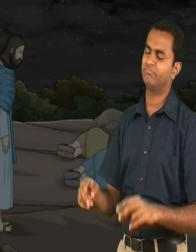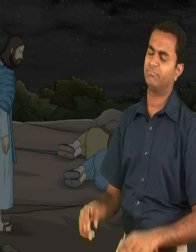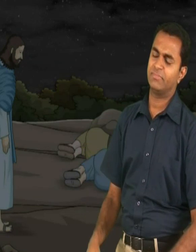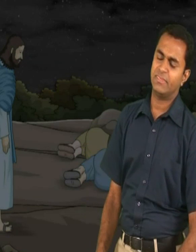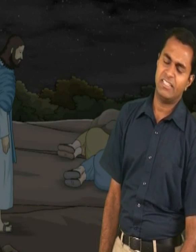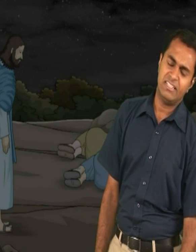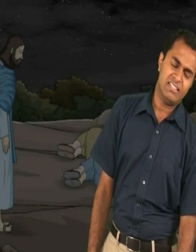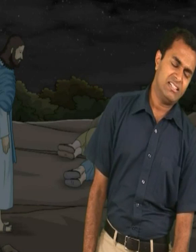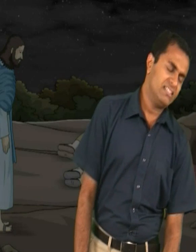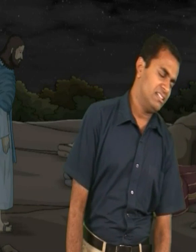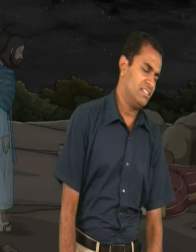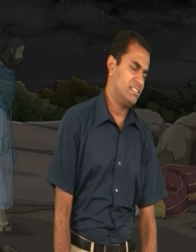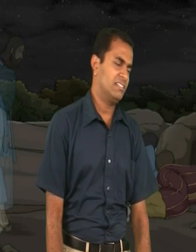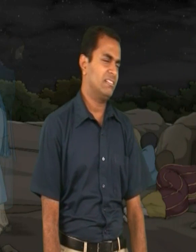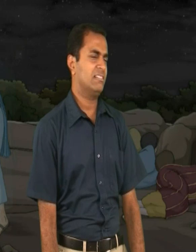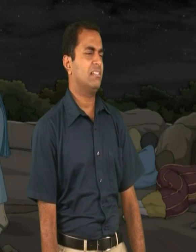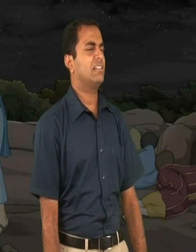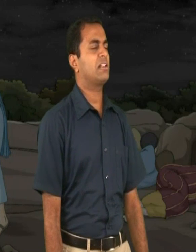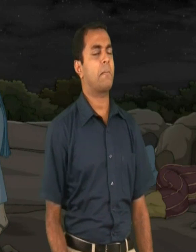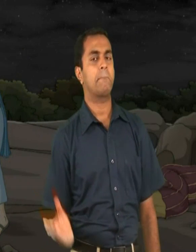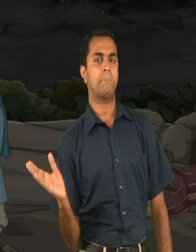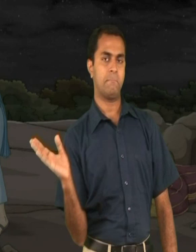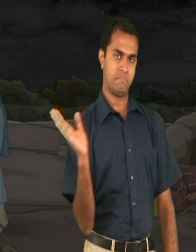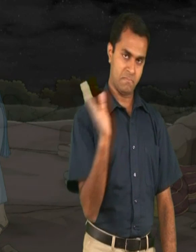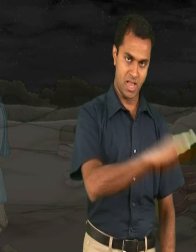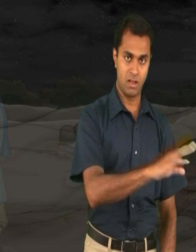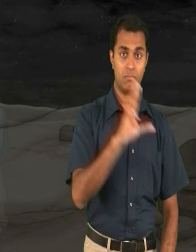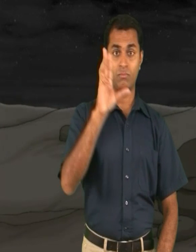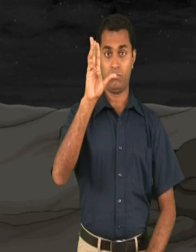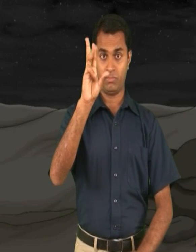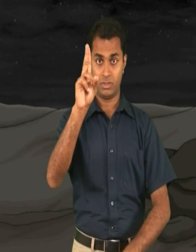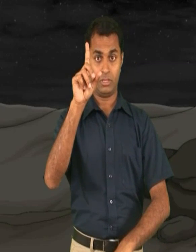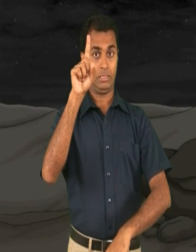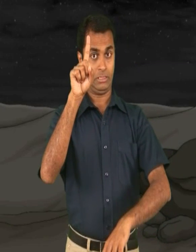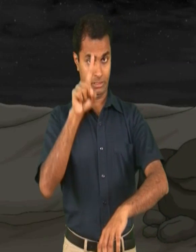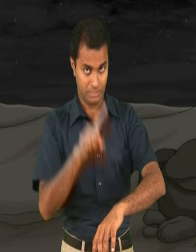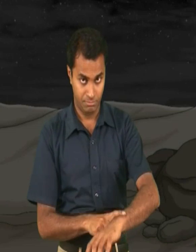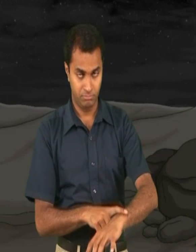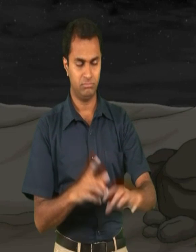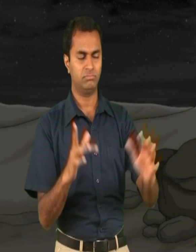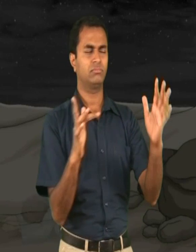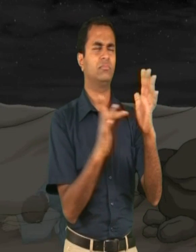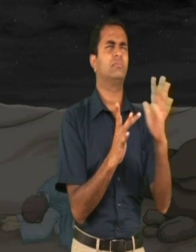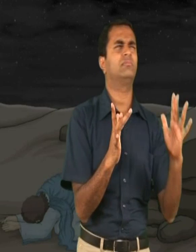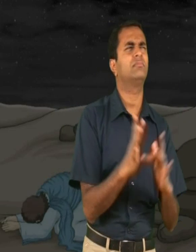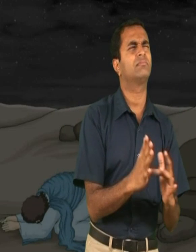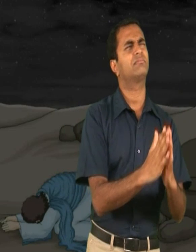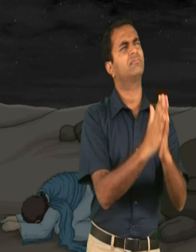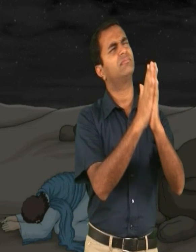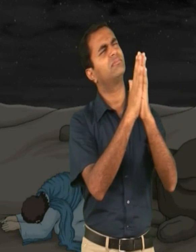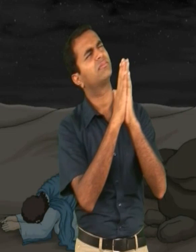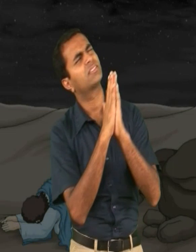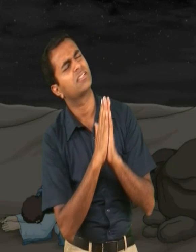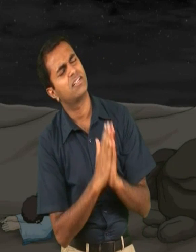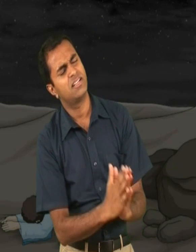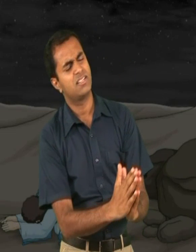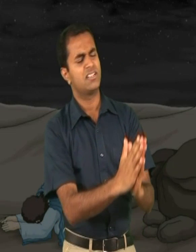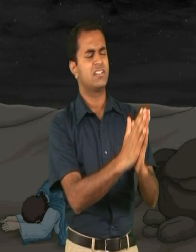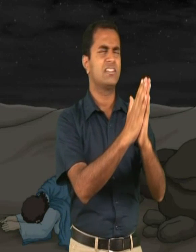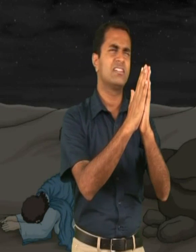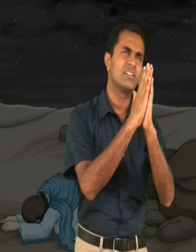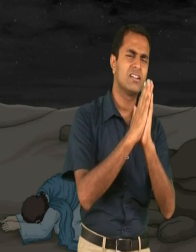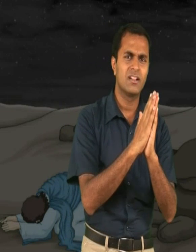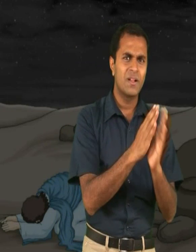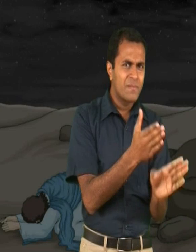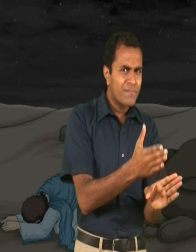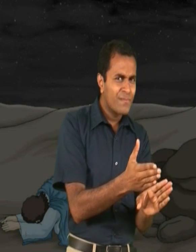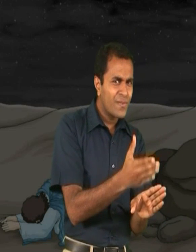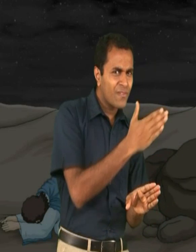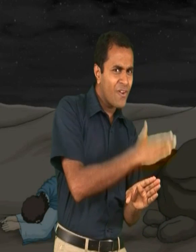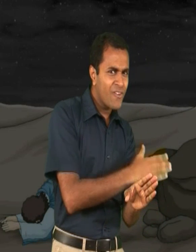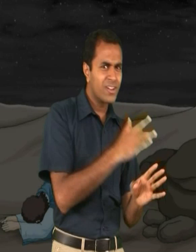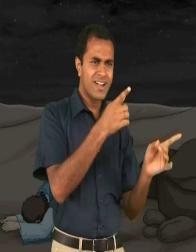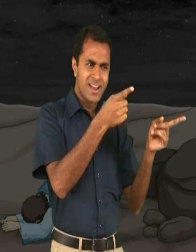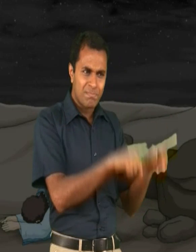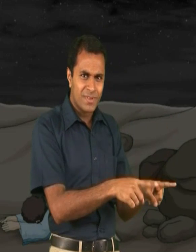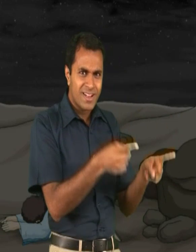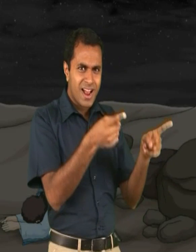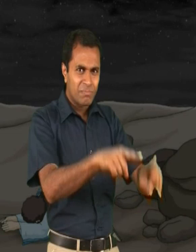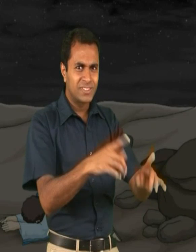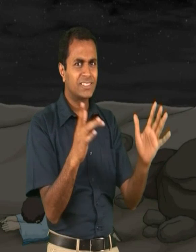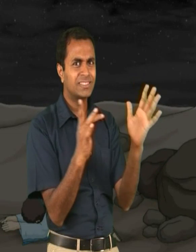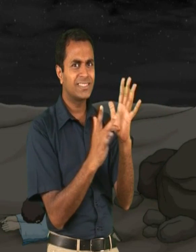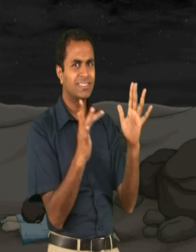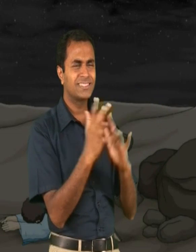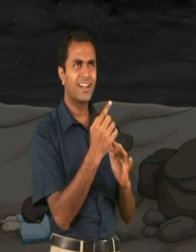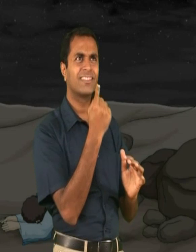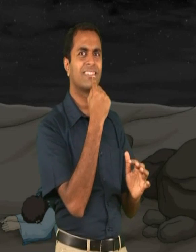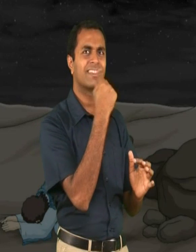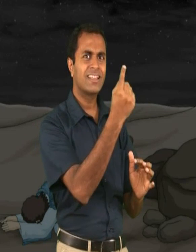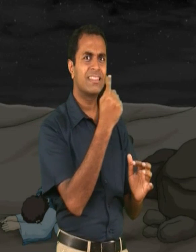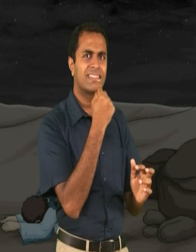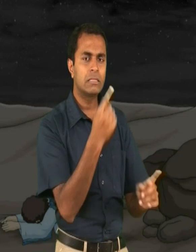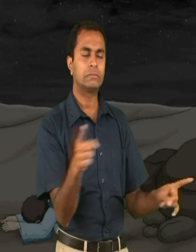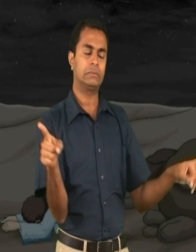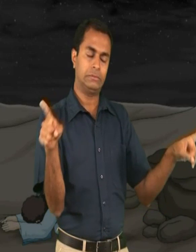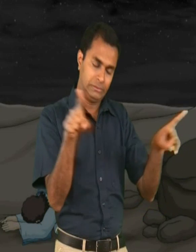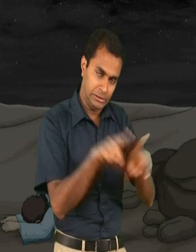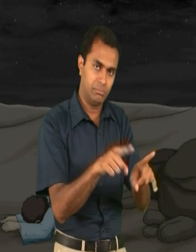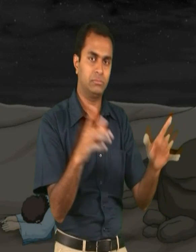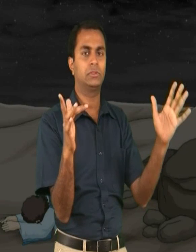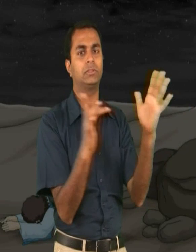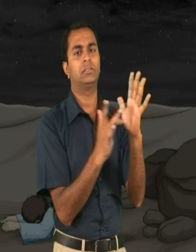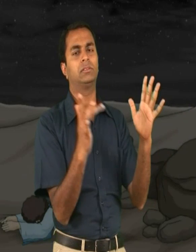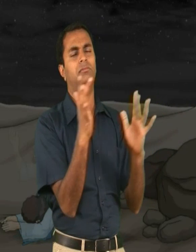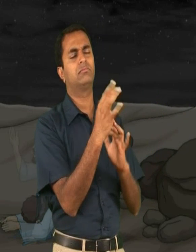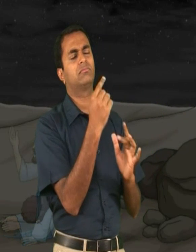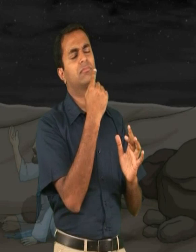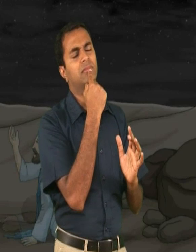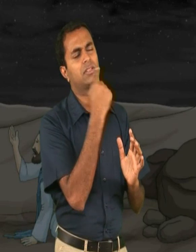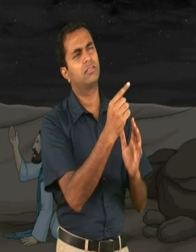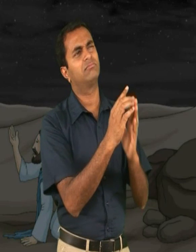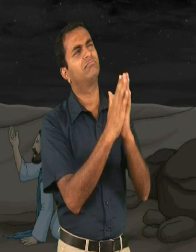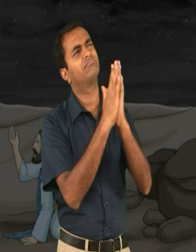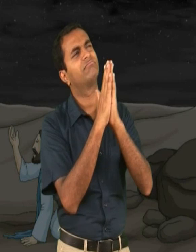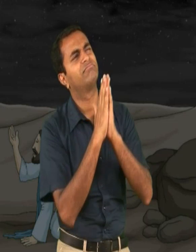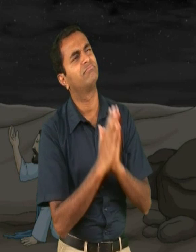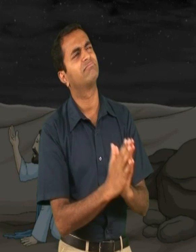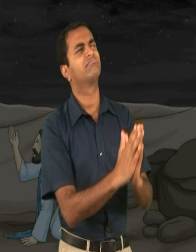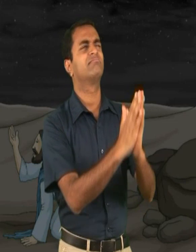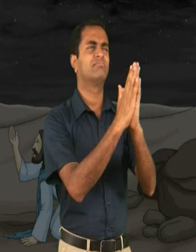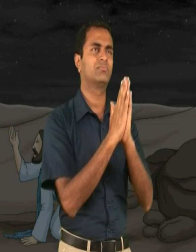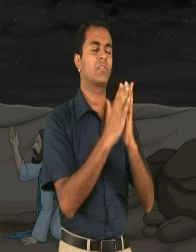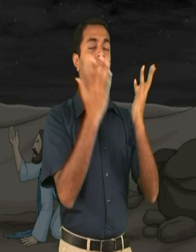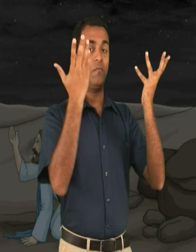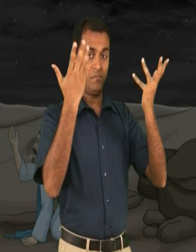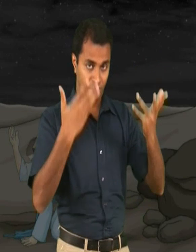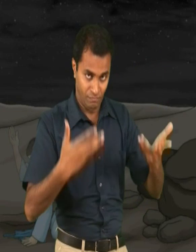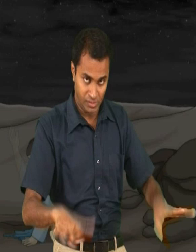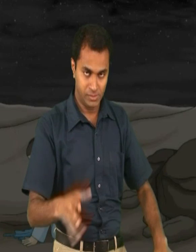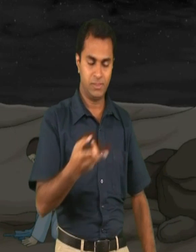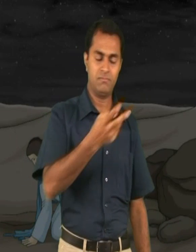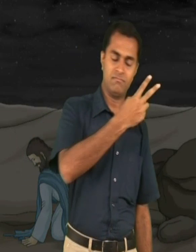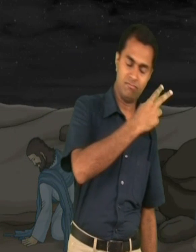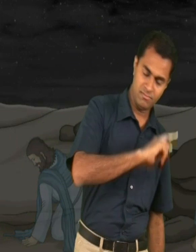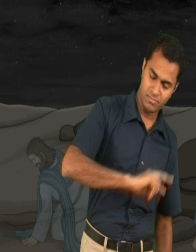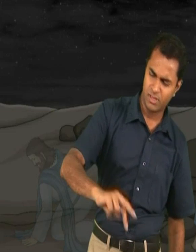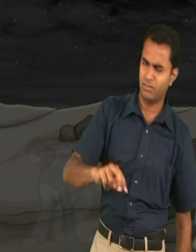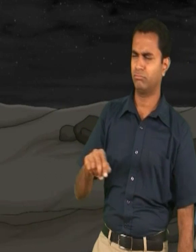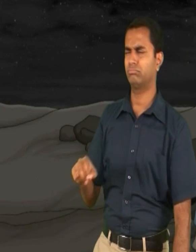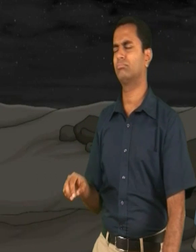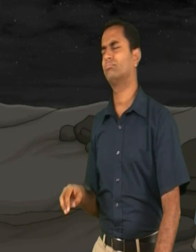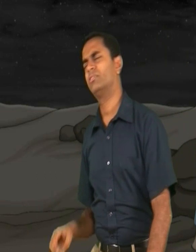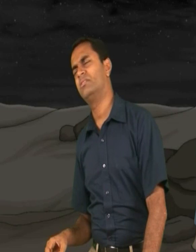So He left them and went away once more and prayed a third time, saying the same thing.